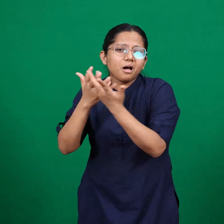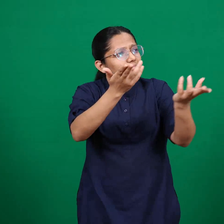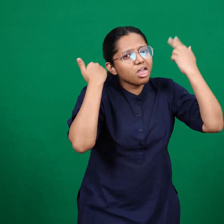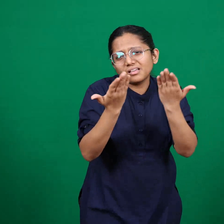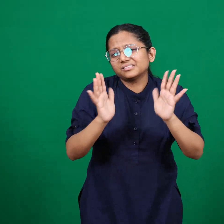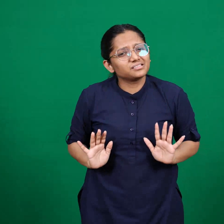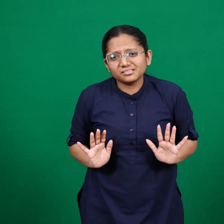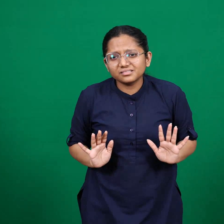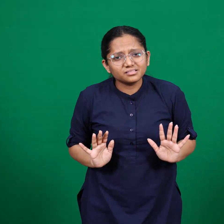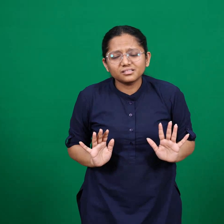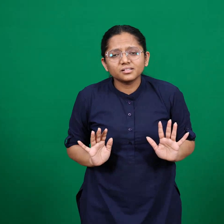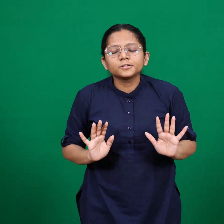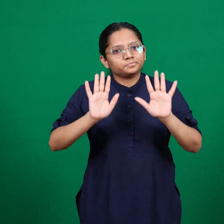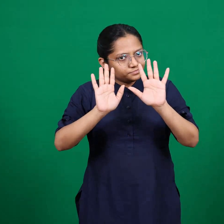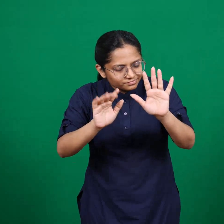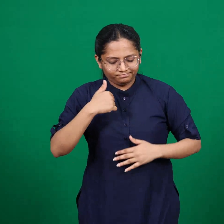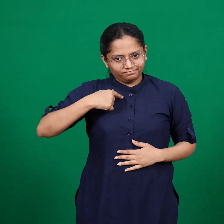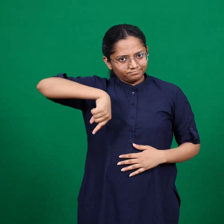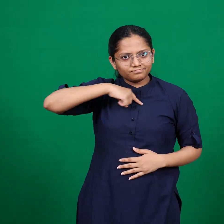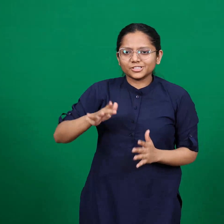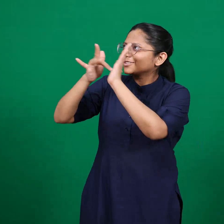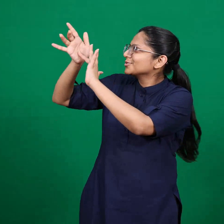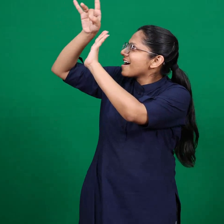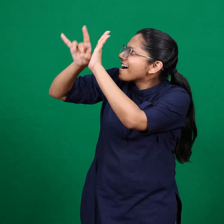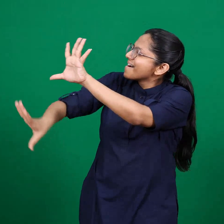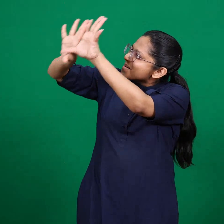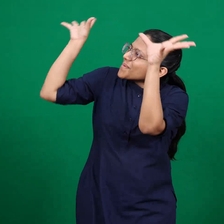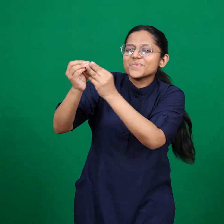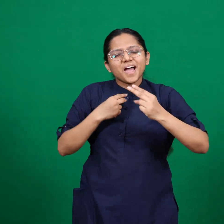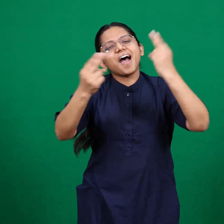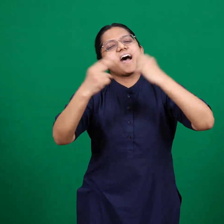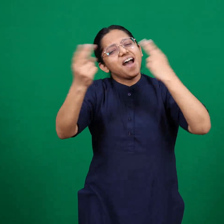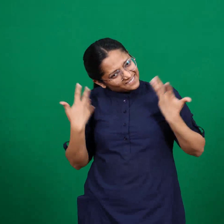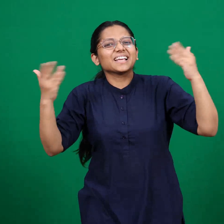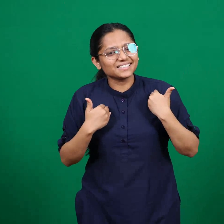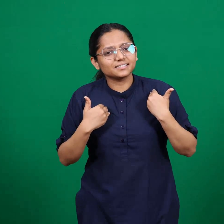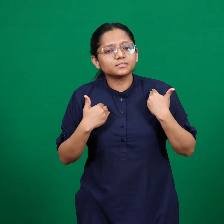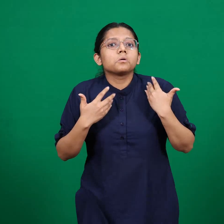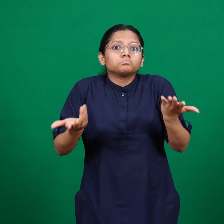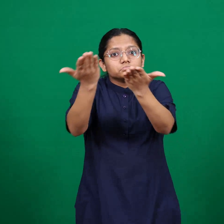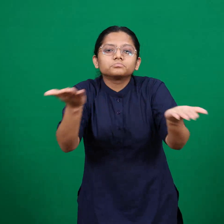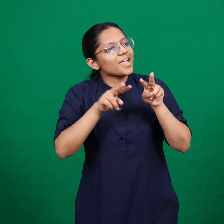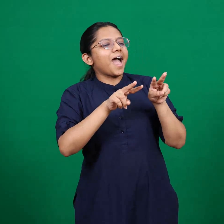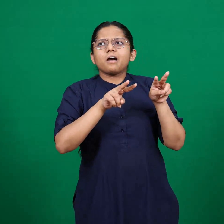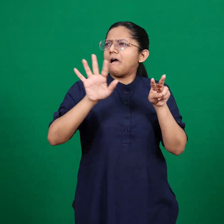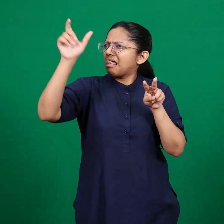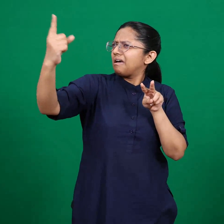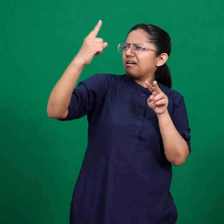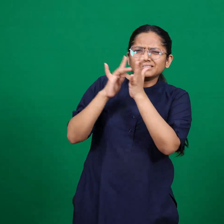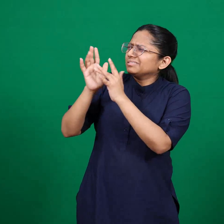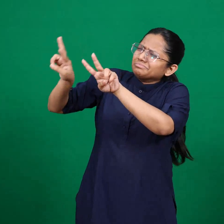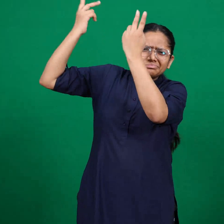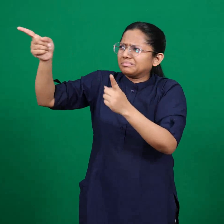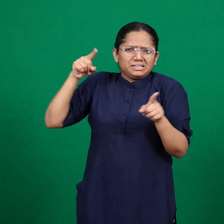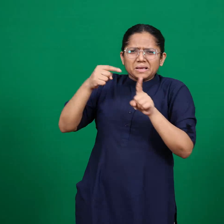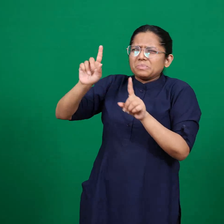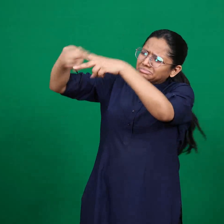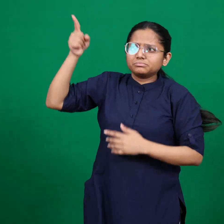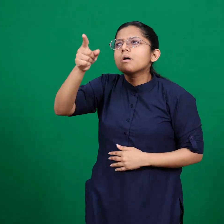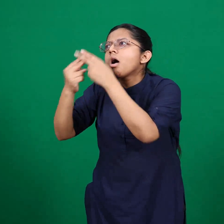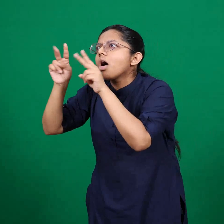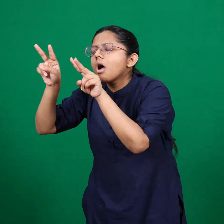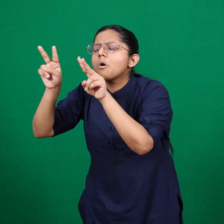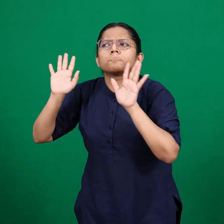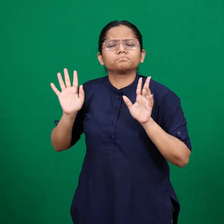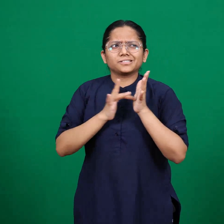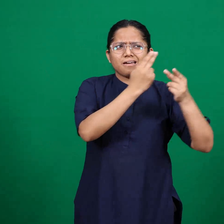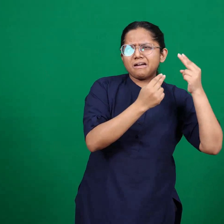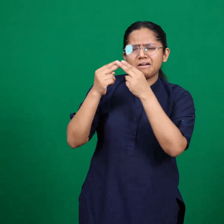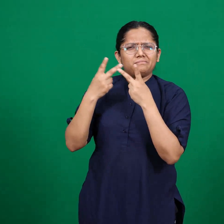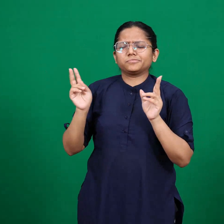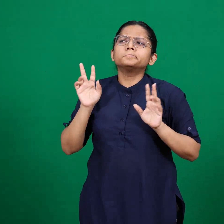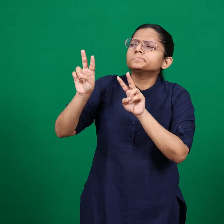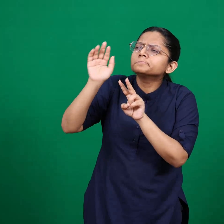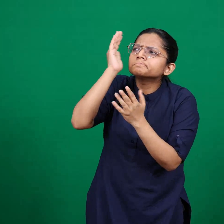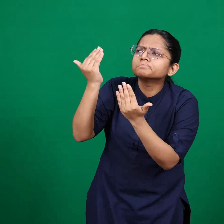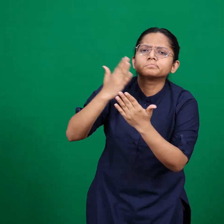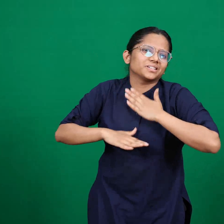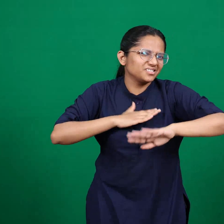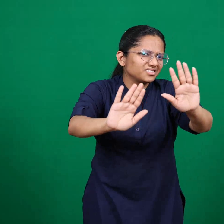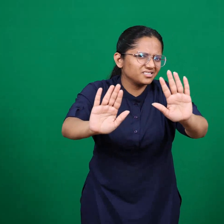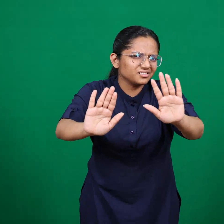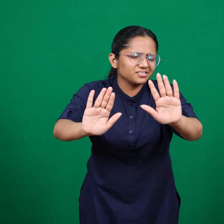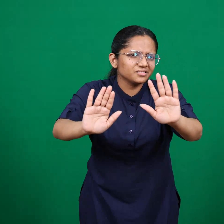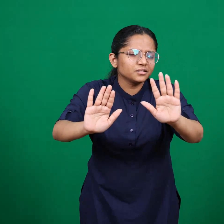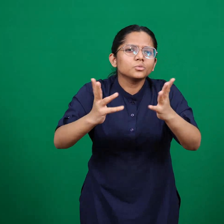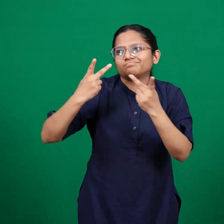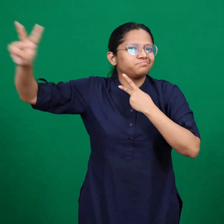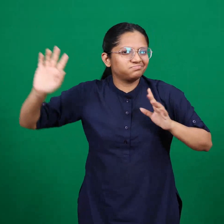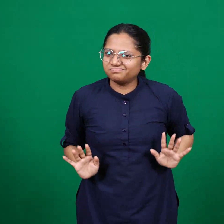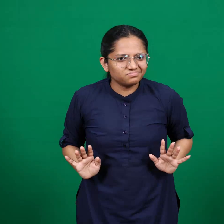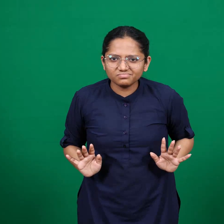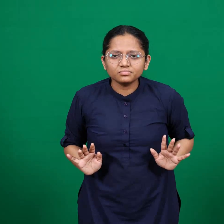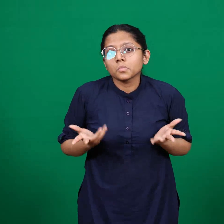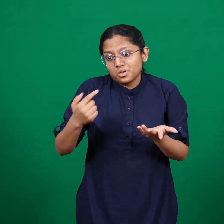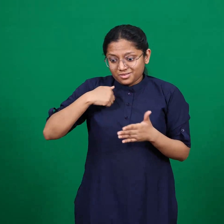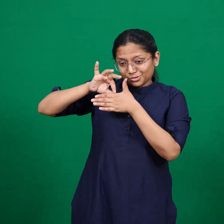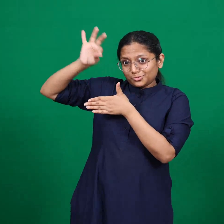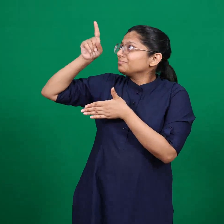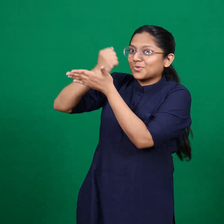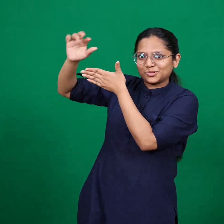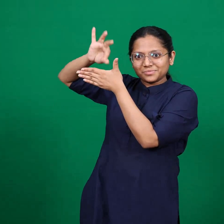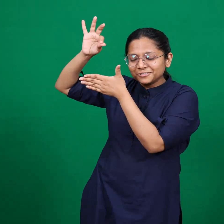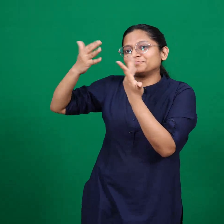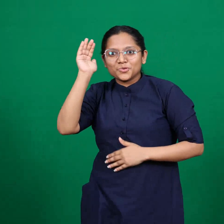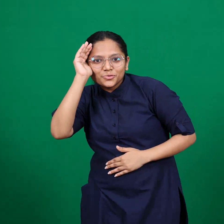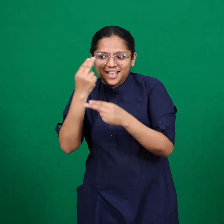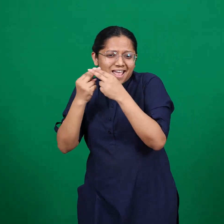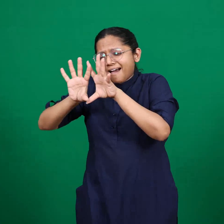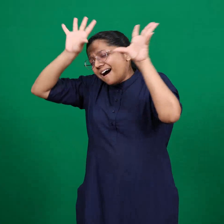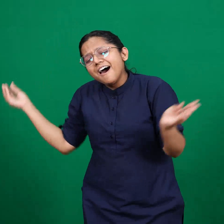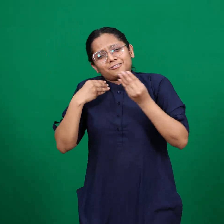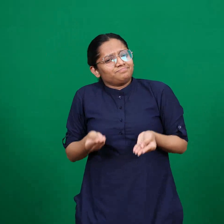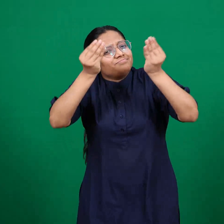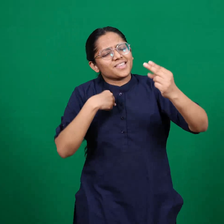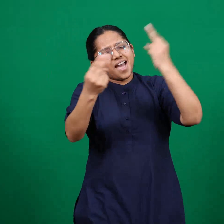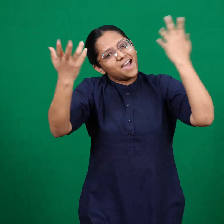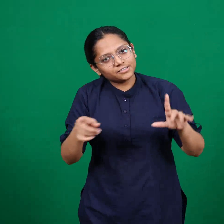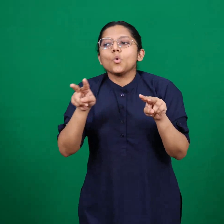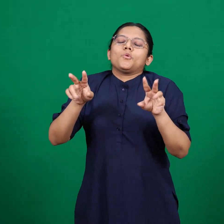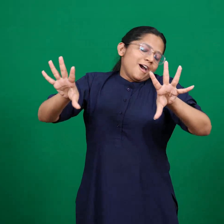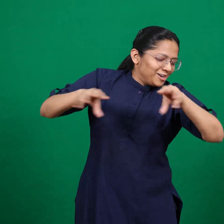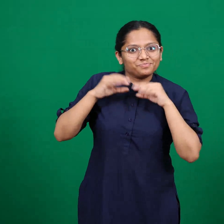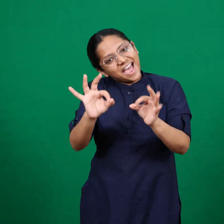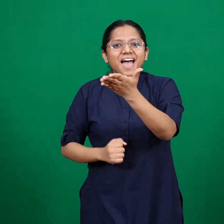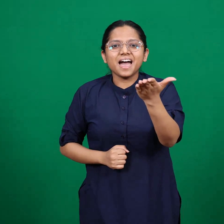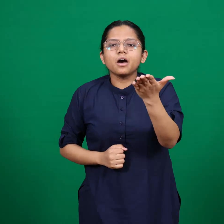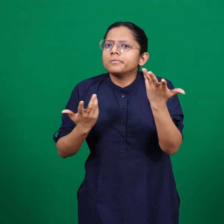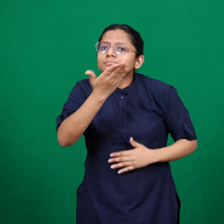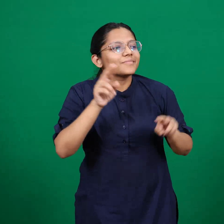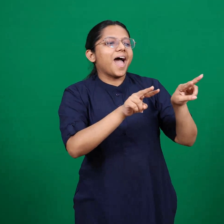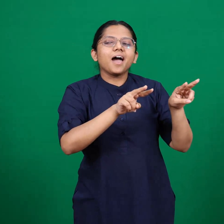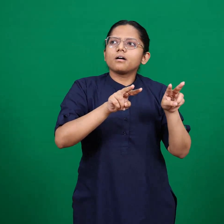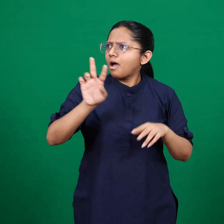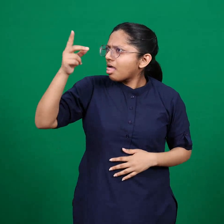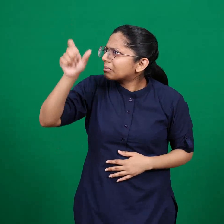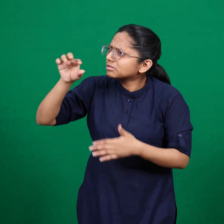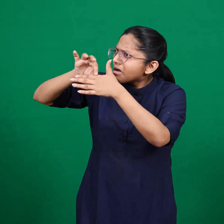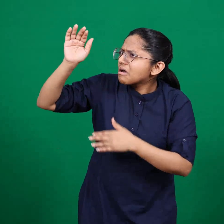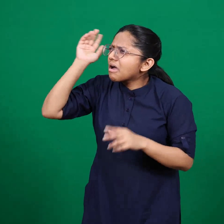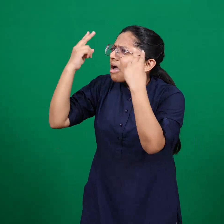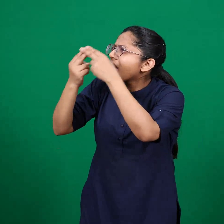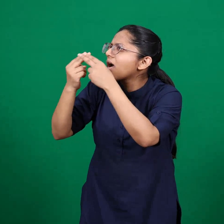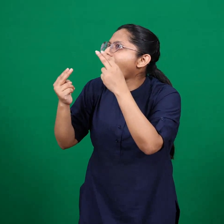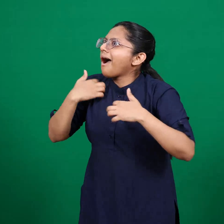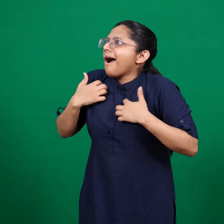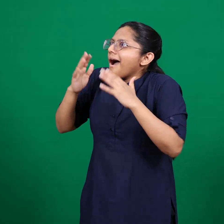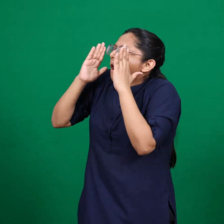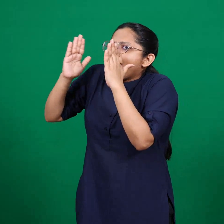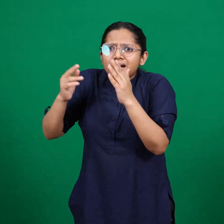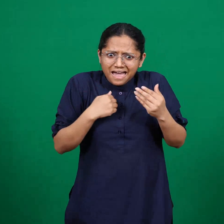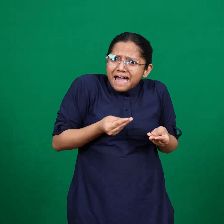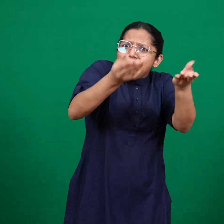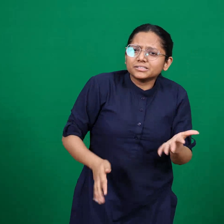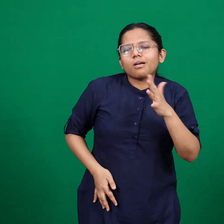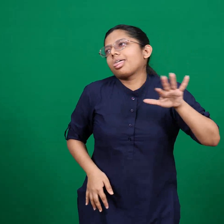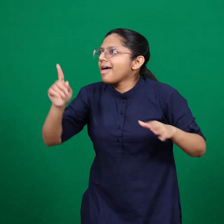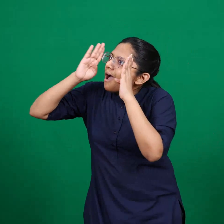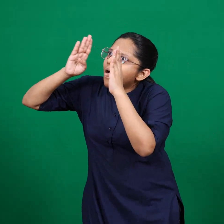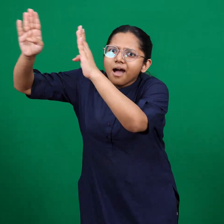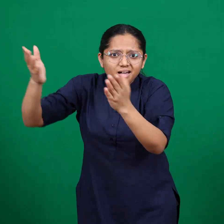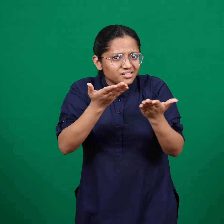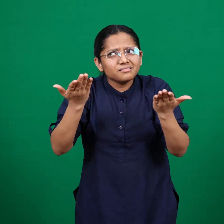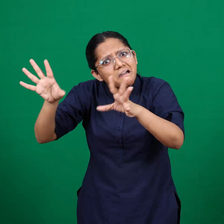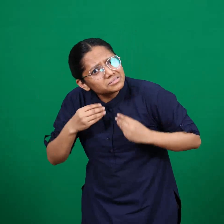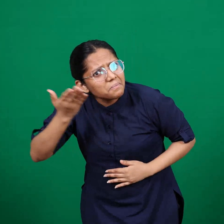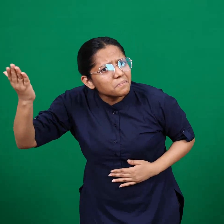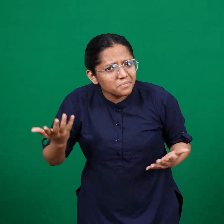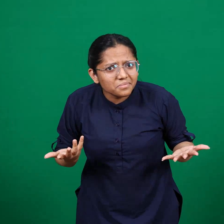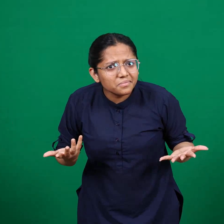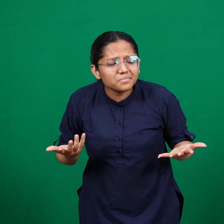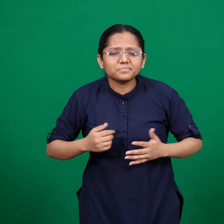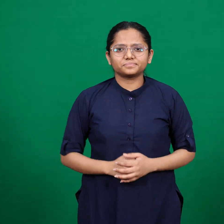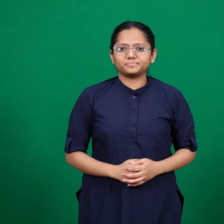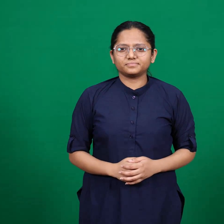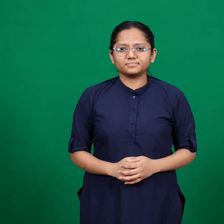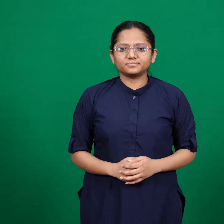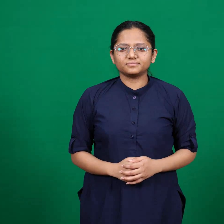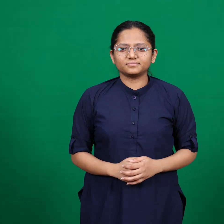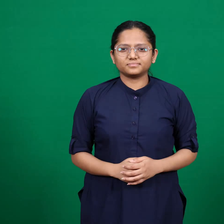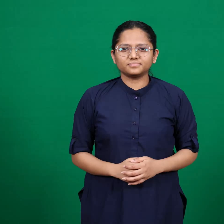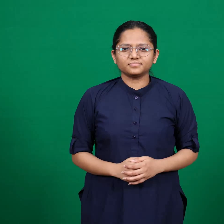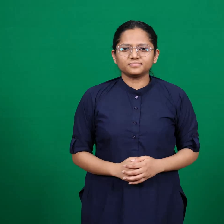For if someone comes and proclaims a Jesus other than the One we proclaimed, or if you receive a different spirit than the One you received, or a different gospel than the one you accepted, you put up with it way too easily.